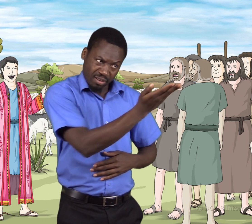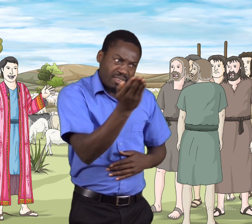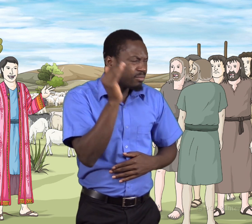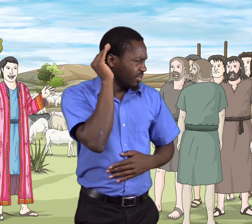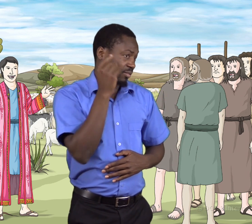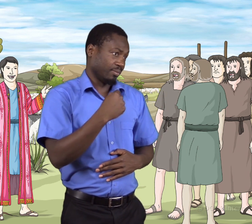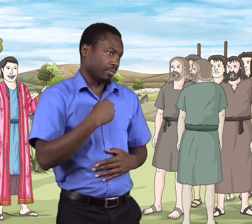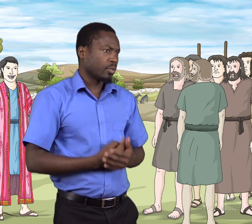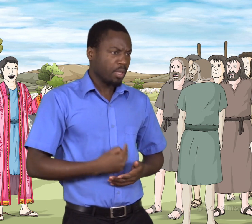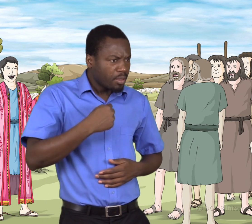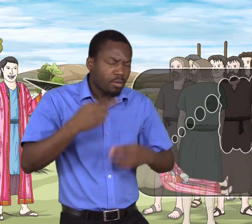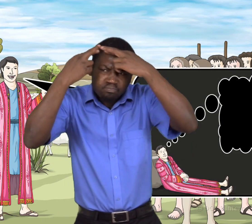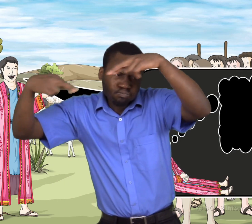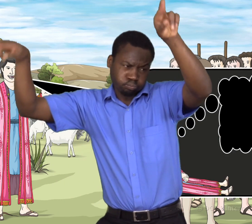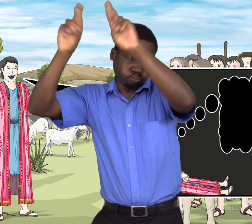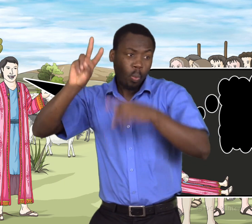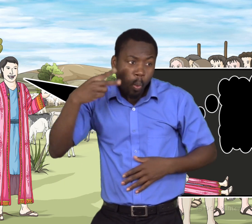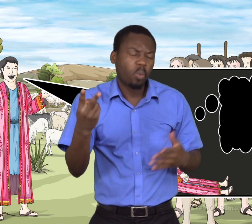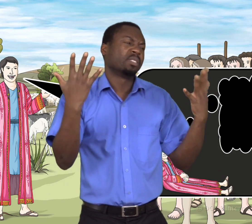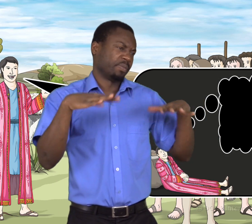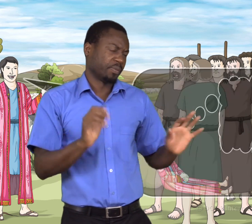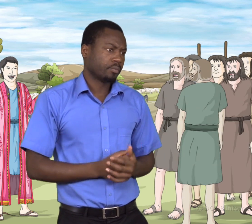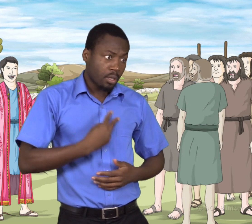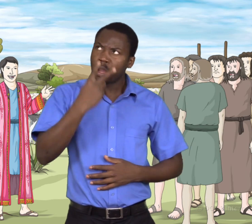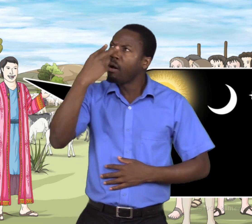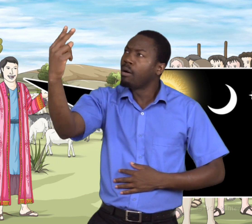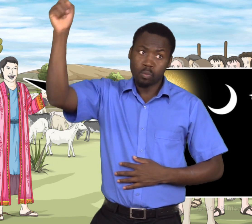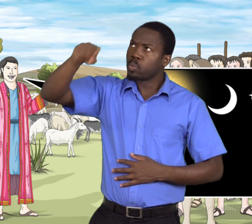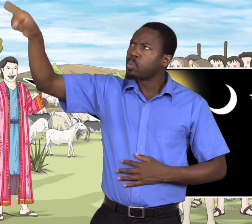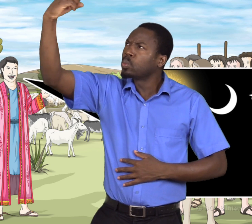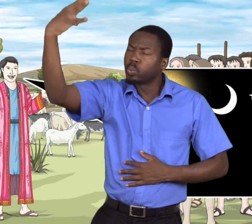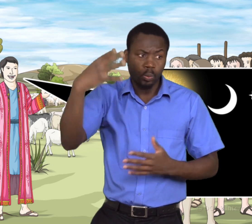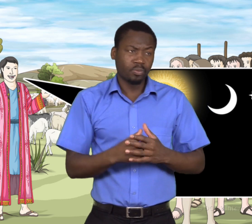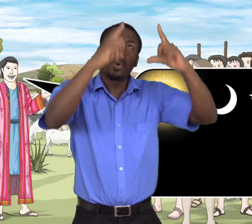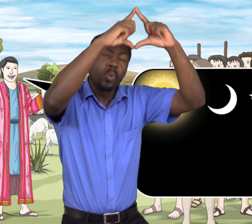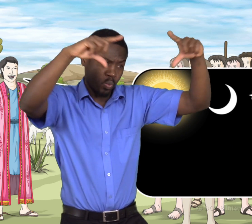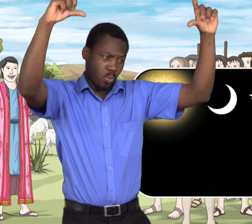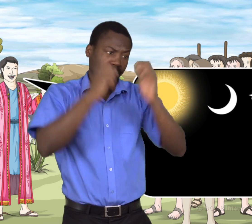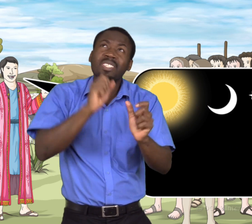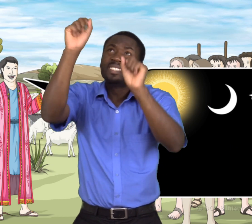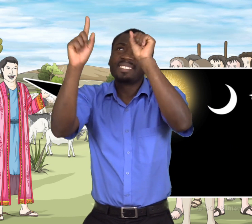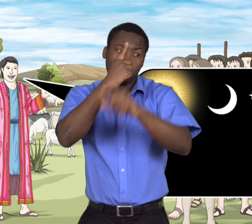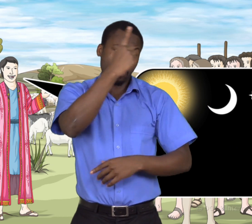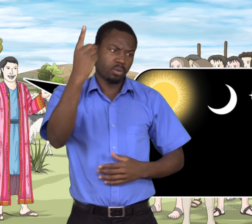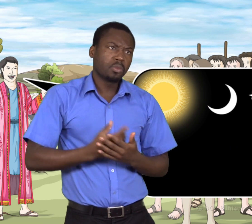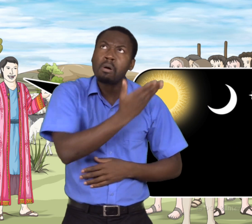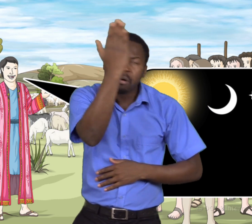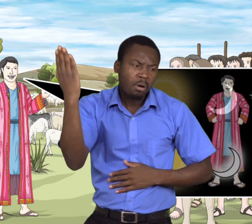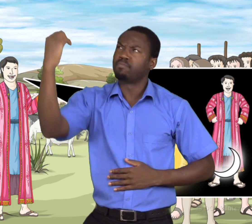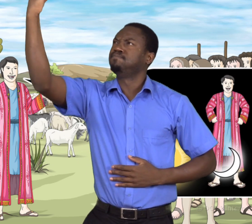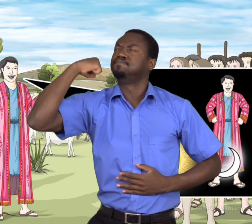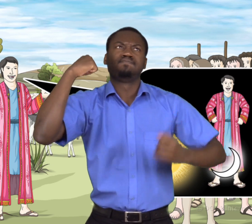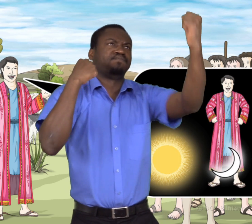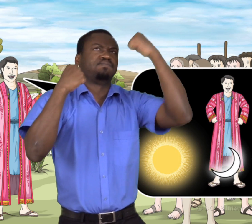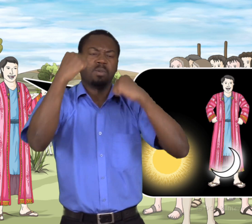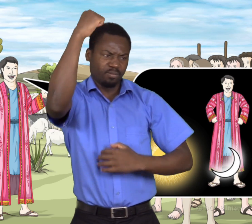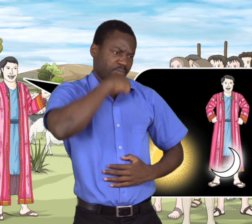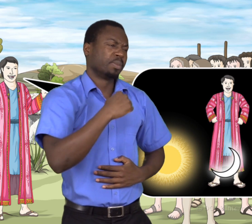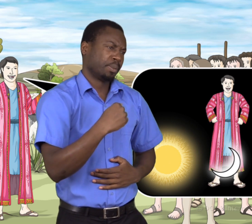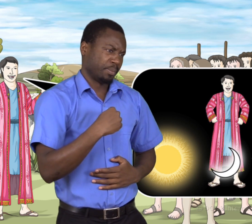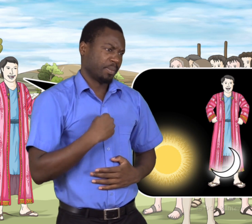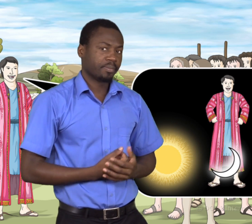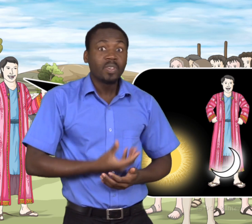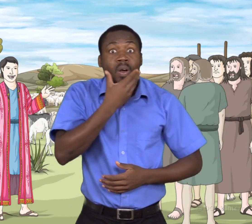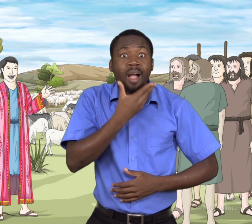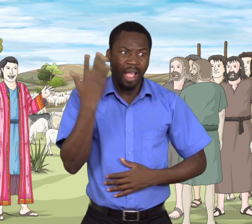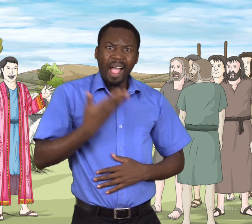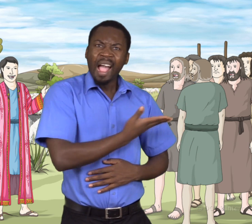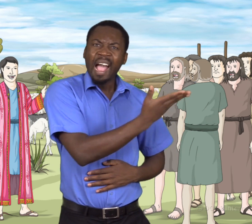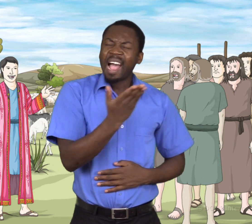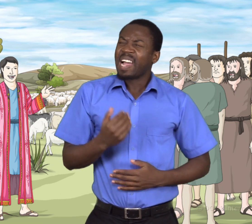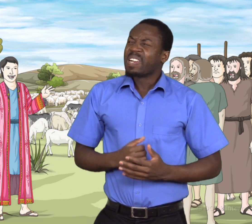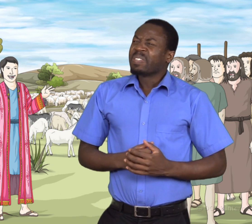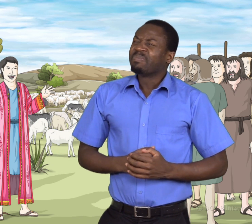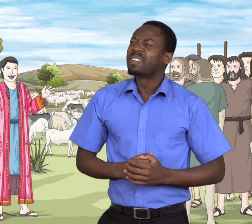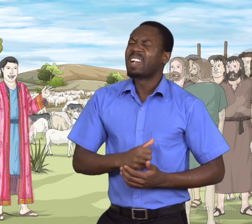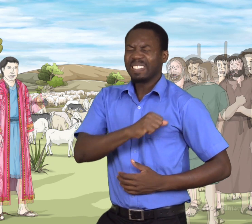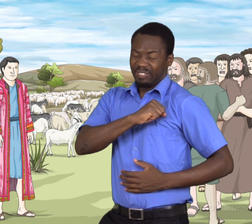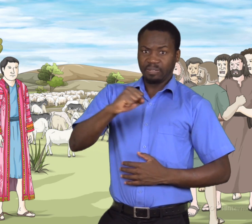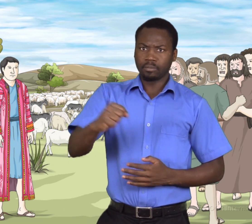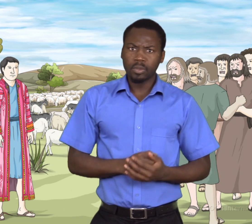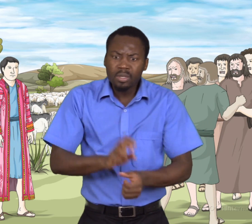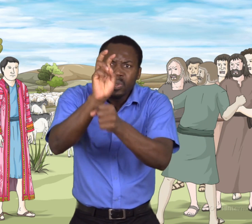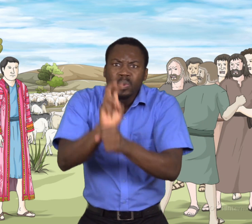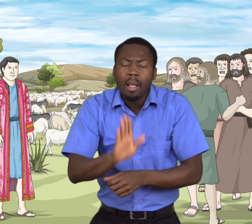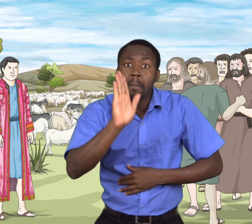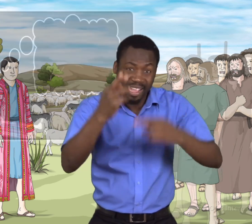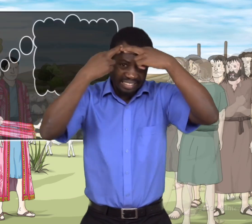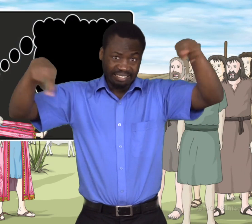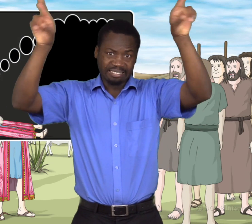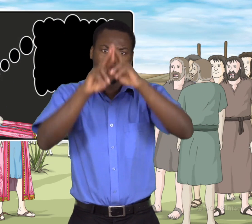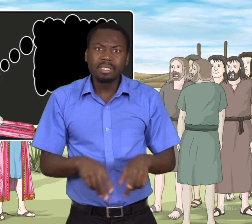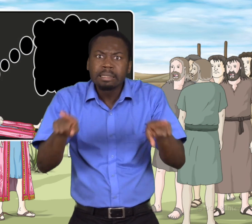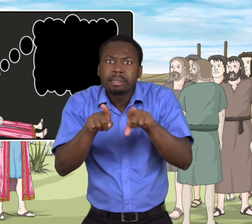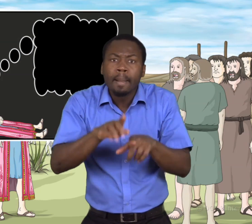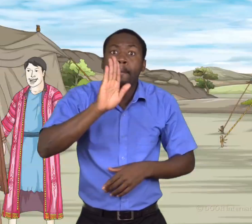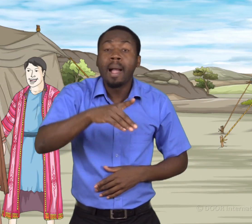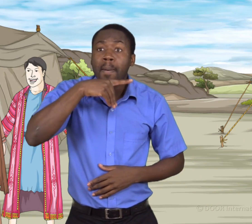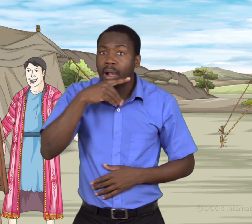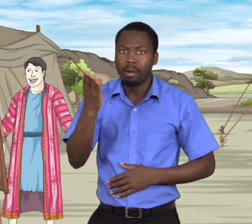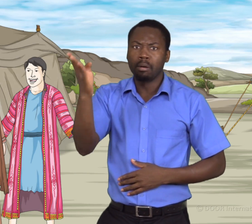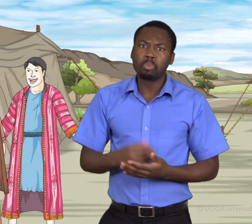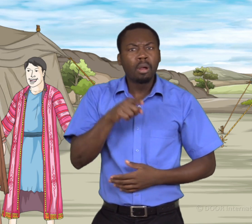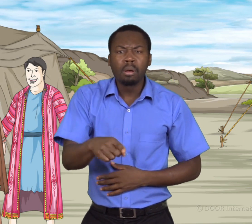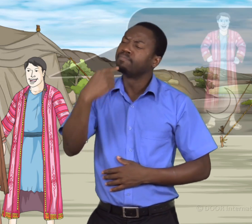“Look,” he said, “I had another dream, and this time the sun and moon and eleven stars were bowing down to me.”